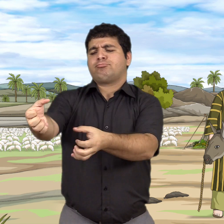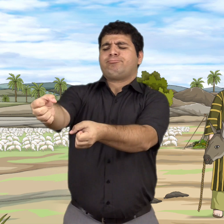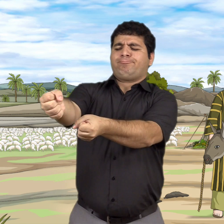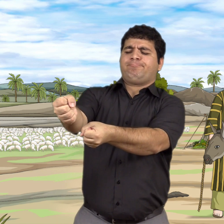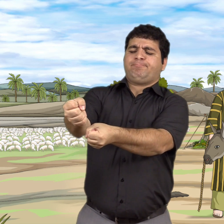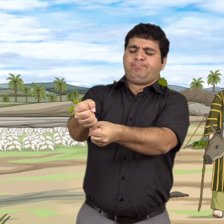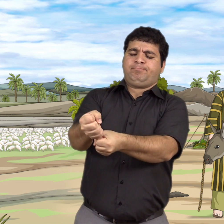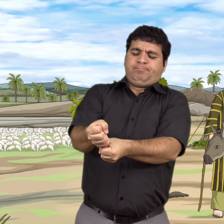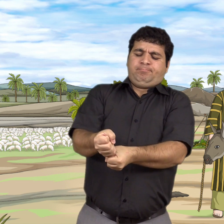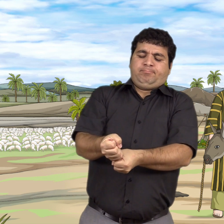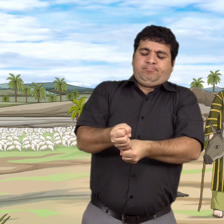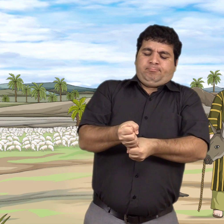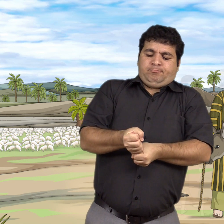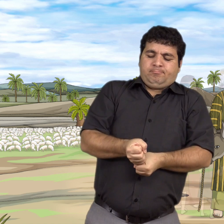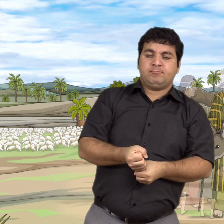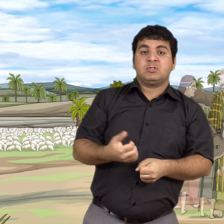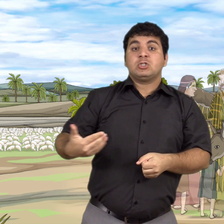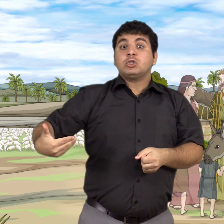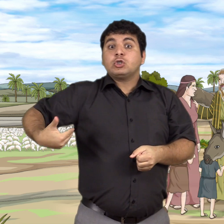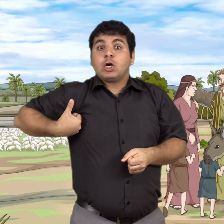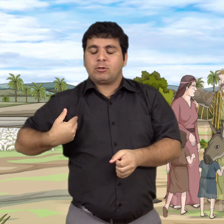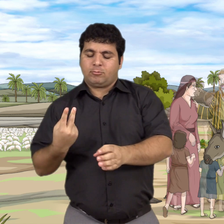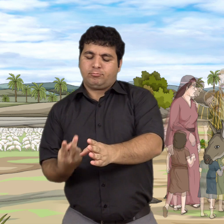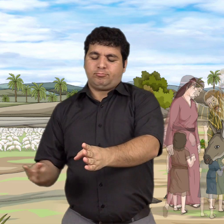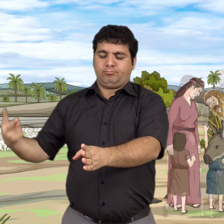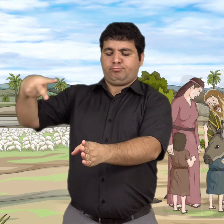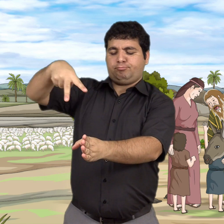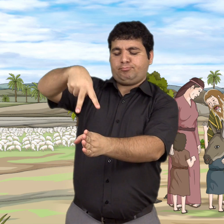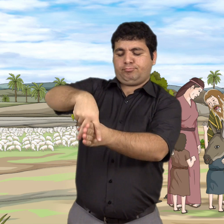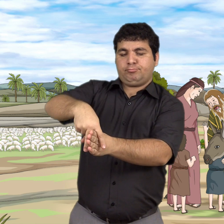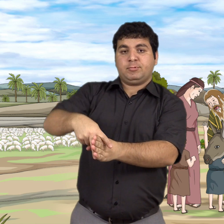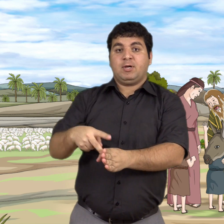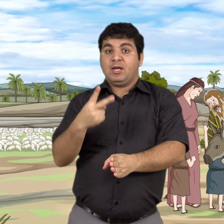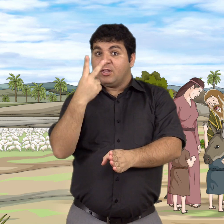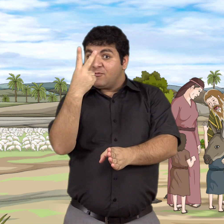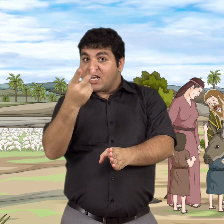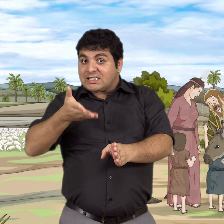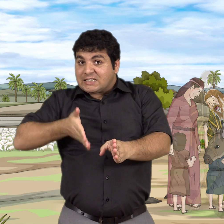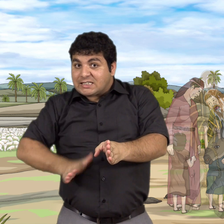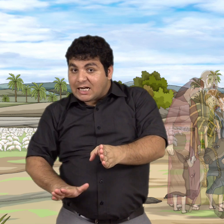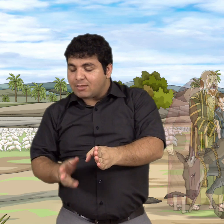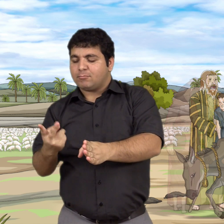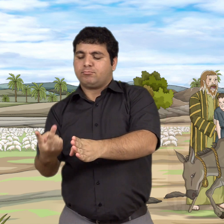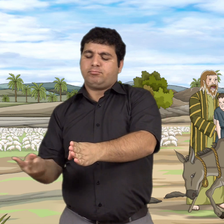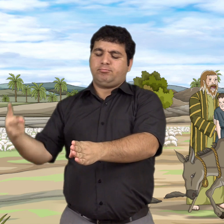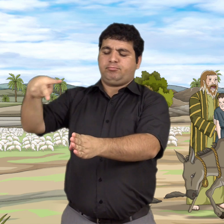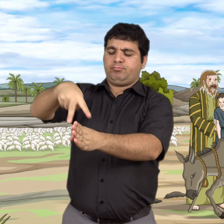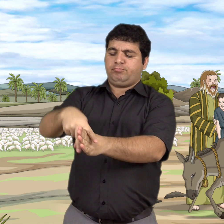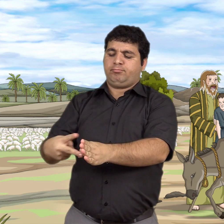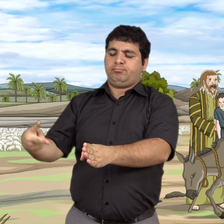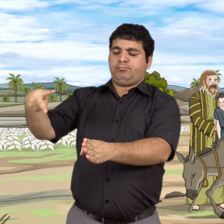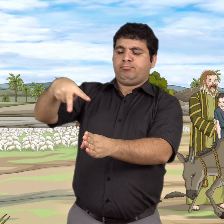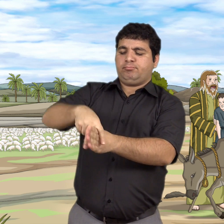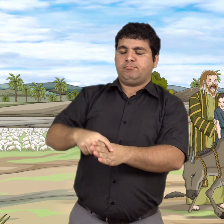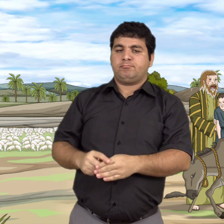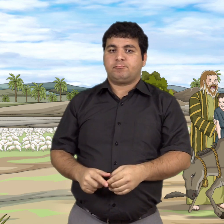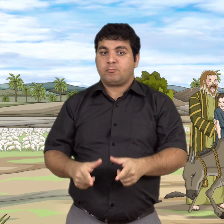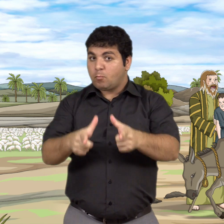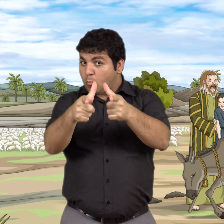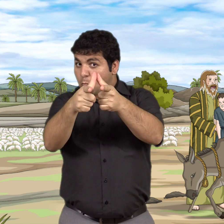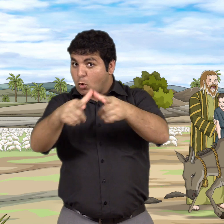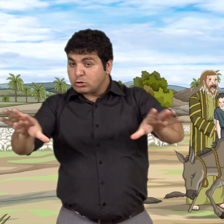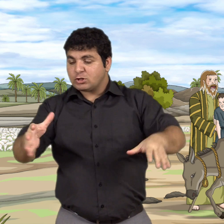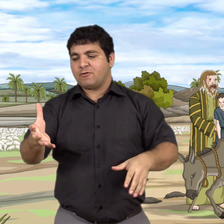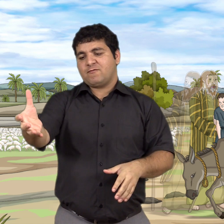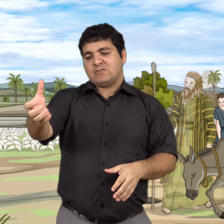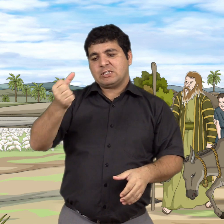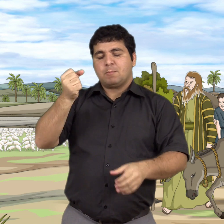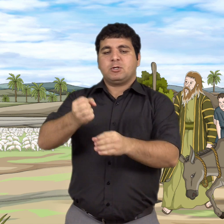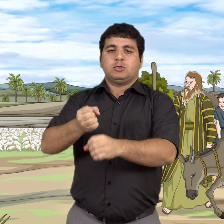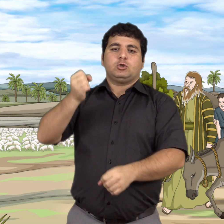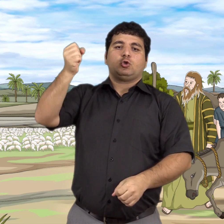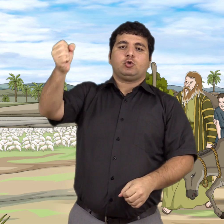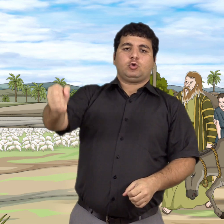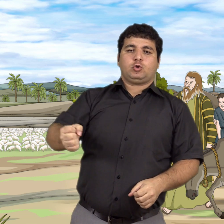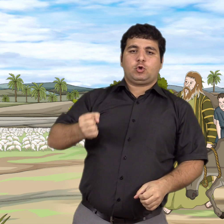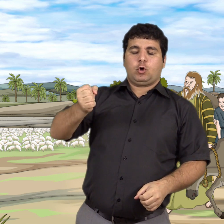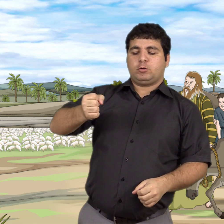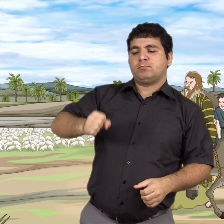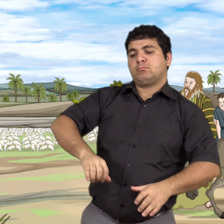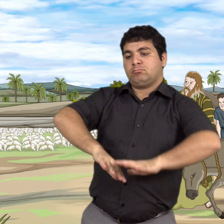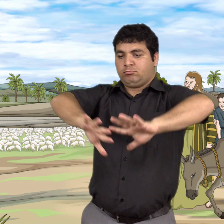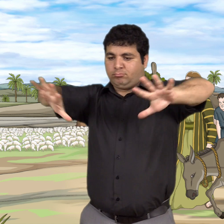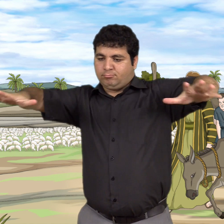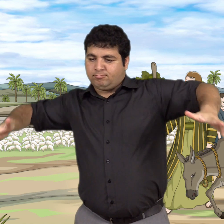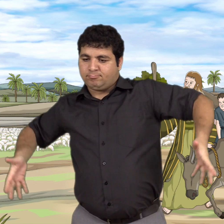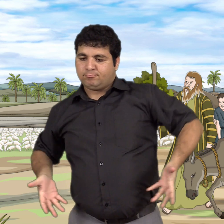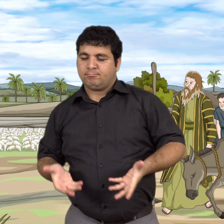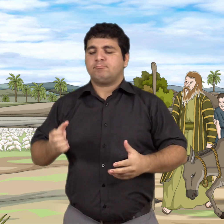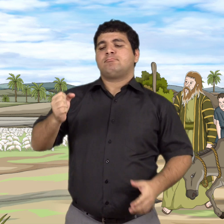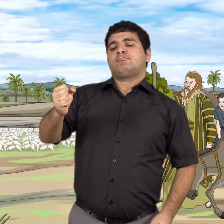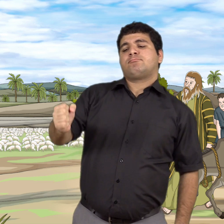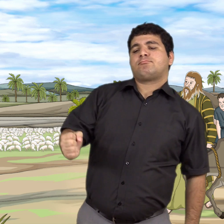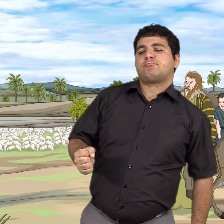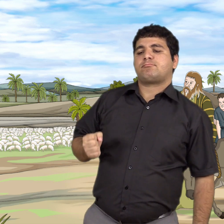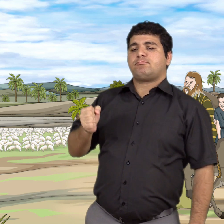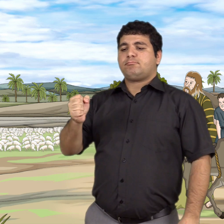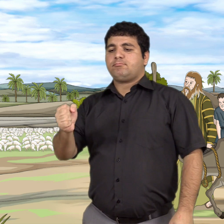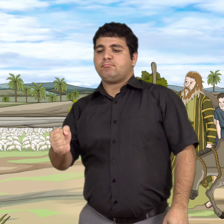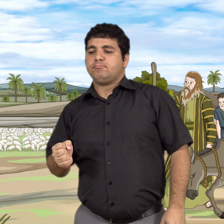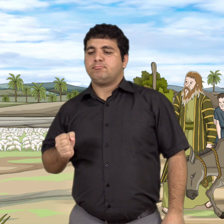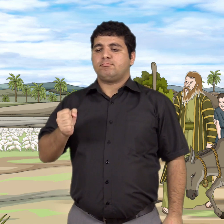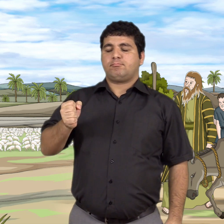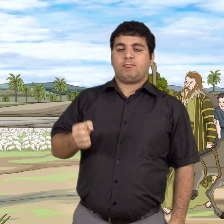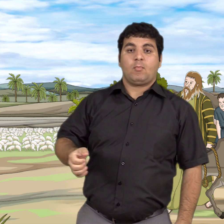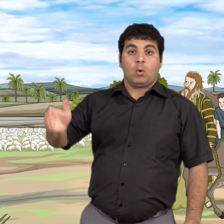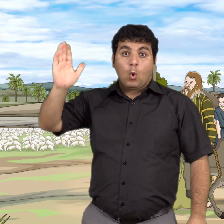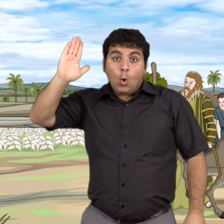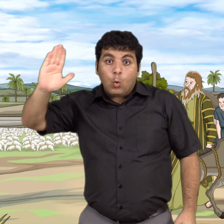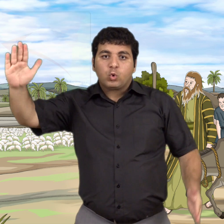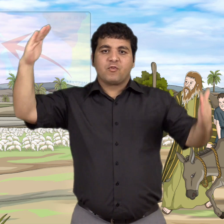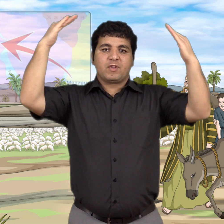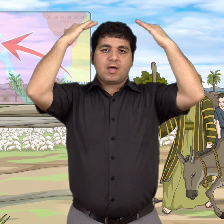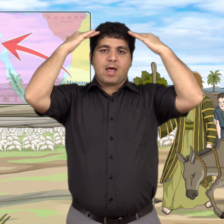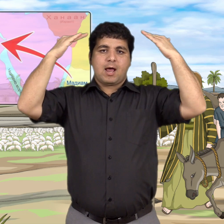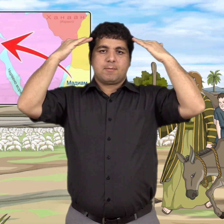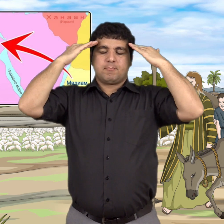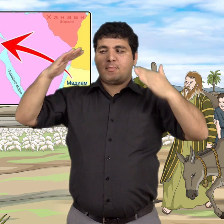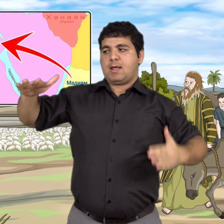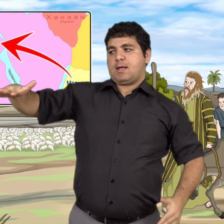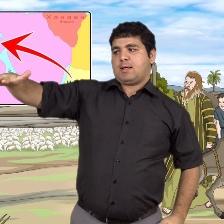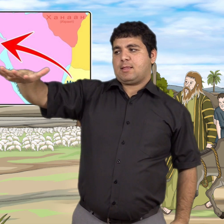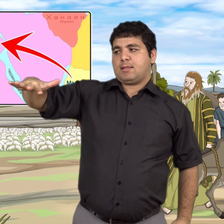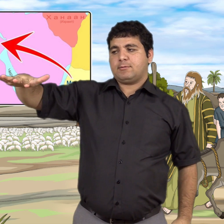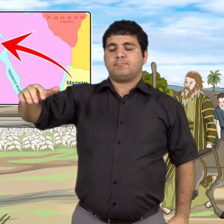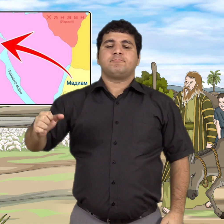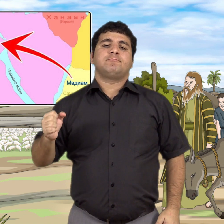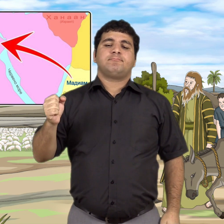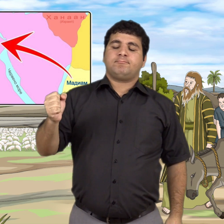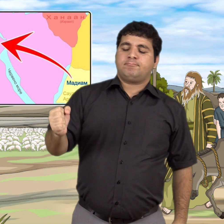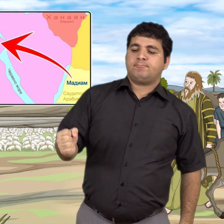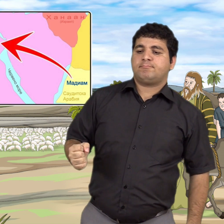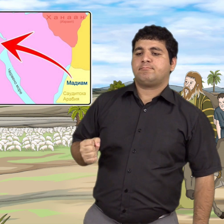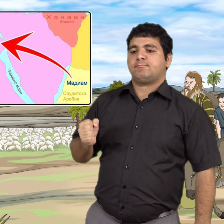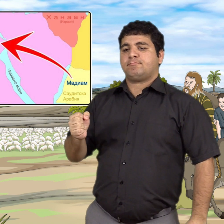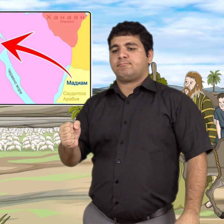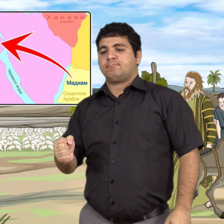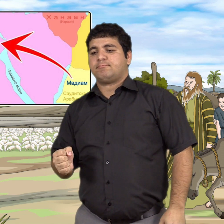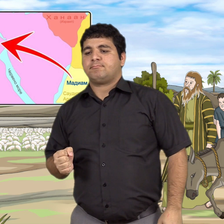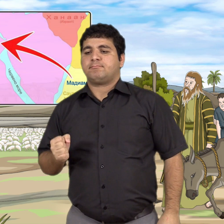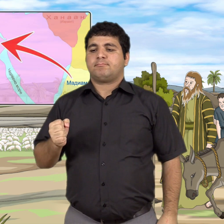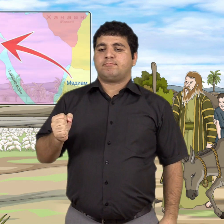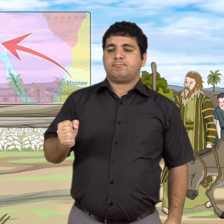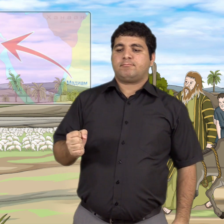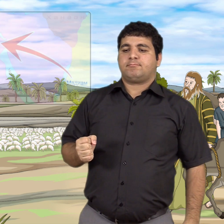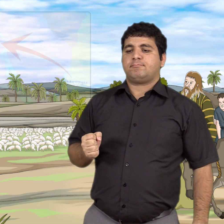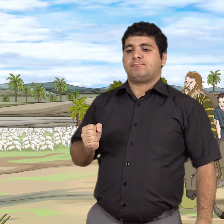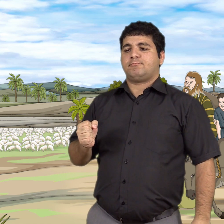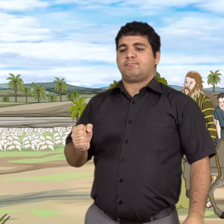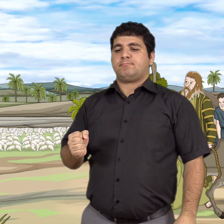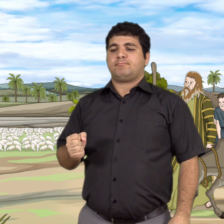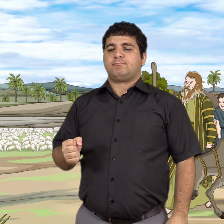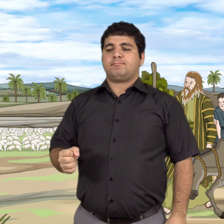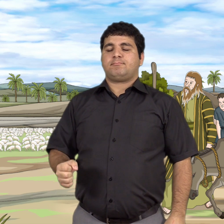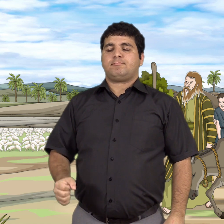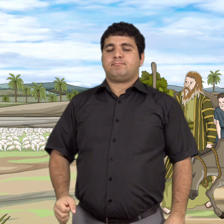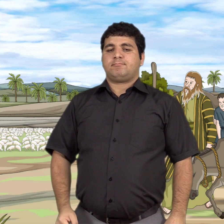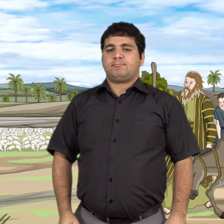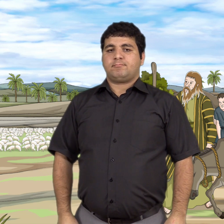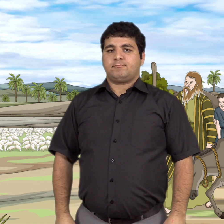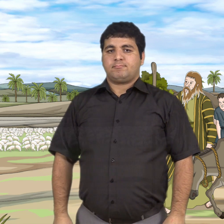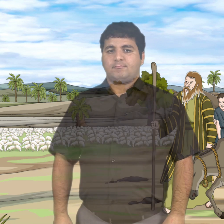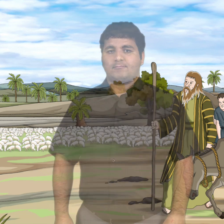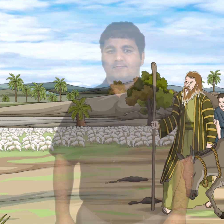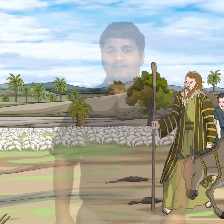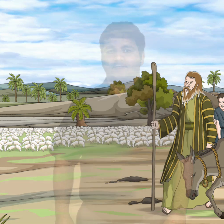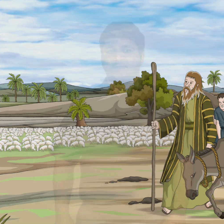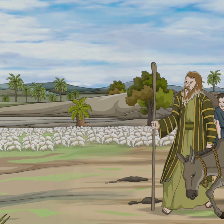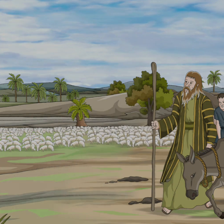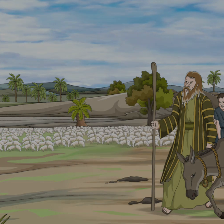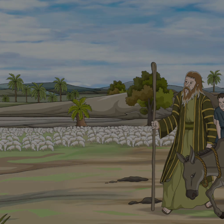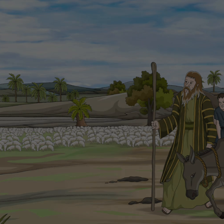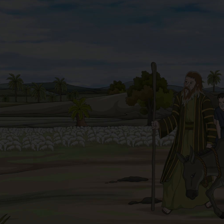So Moses took his wife and sons, put them on a donkey, and headed back to Egypt. And he took the staff of God in his hand.